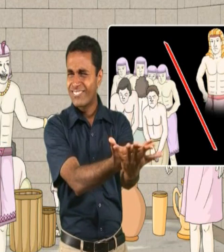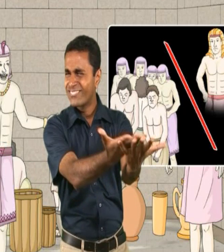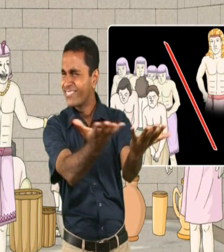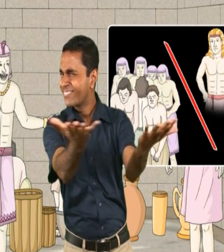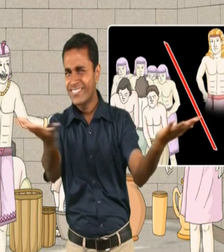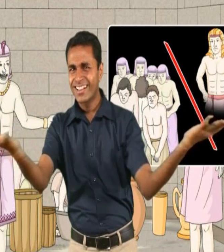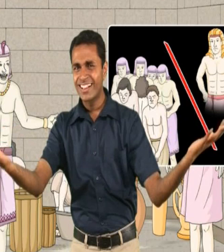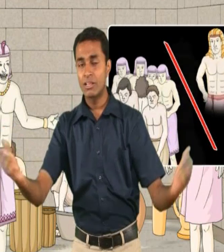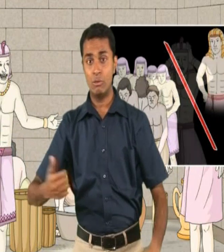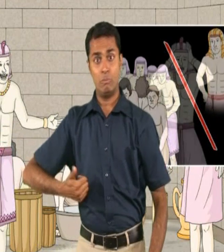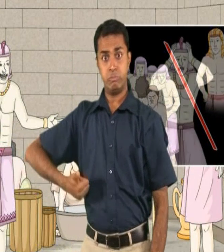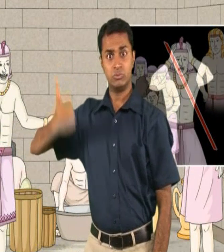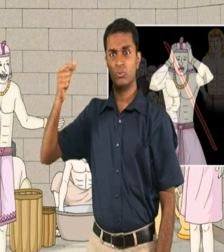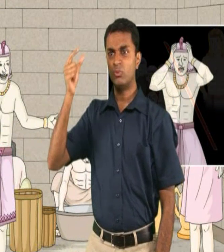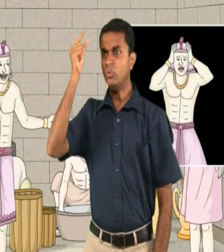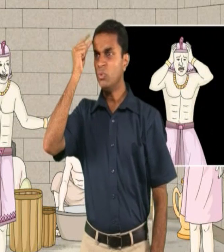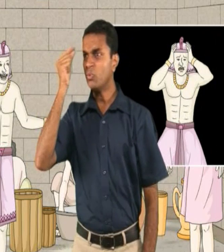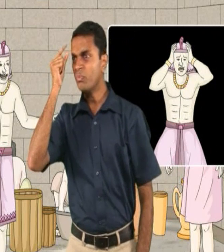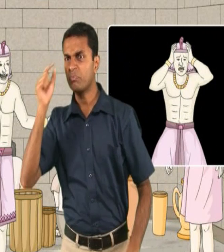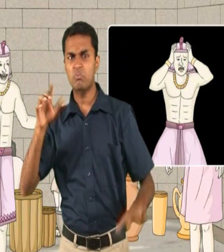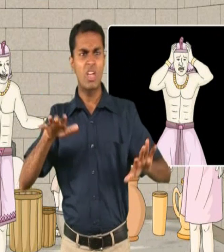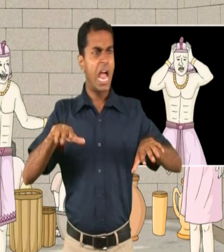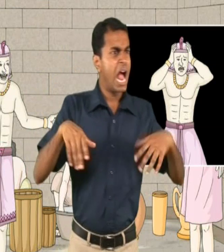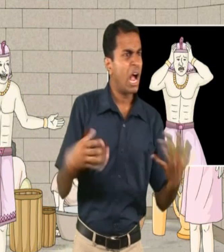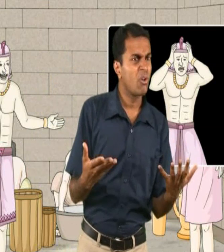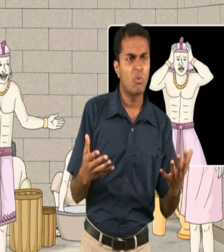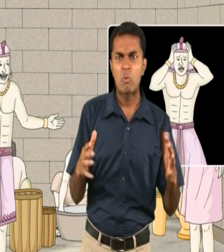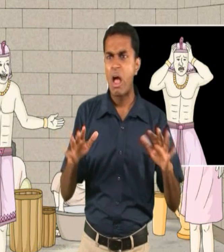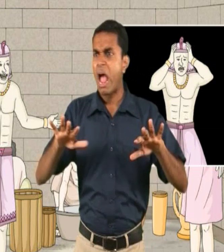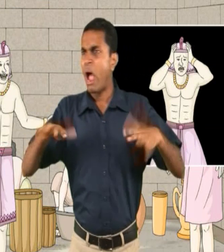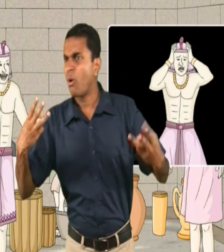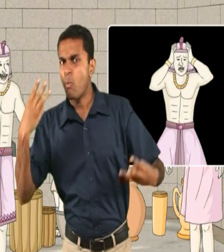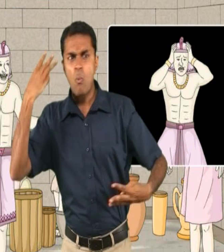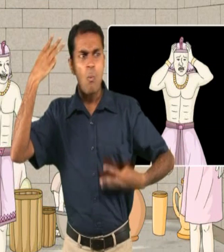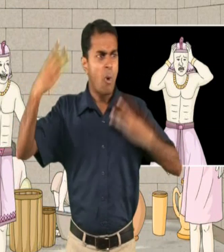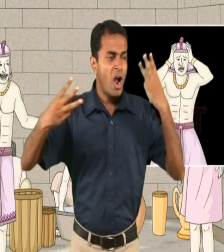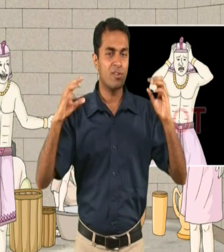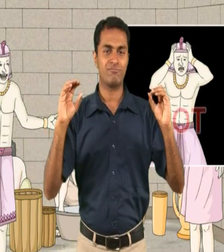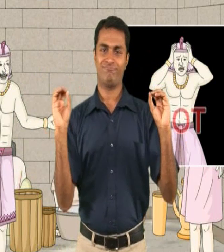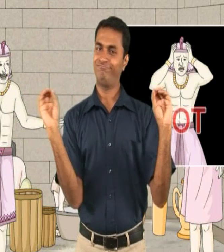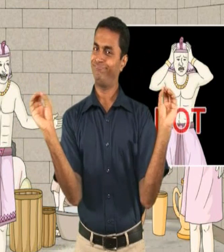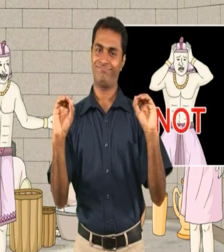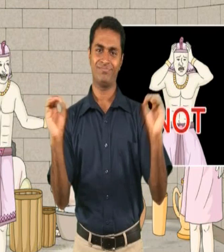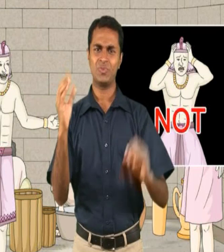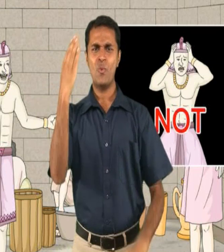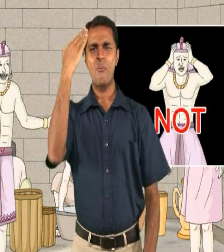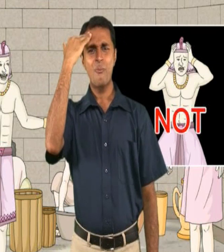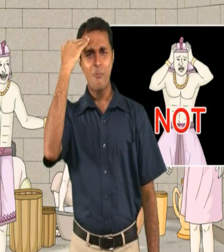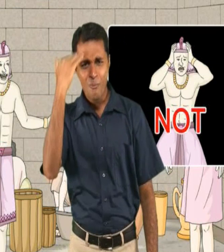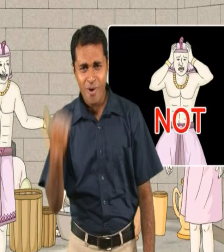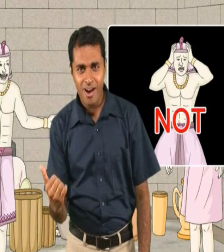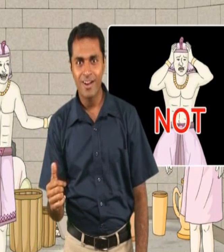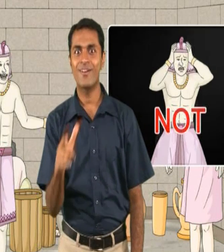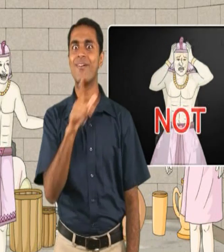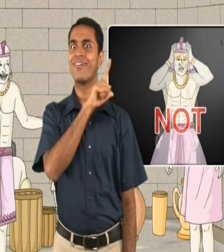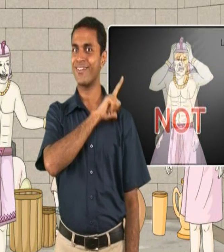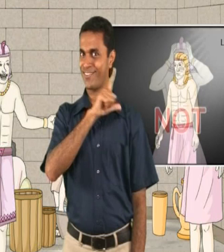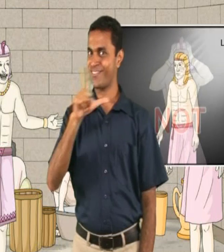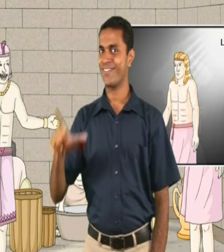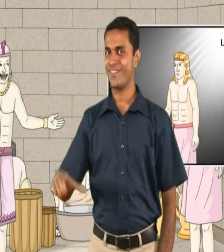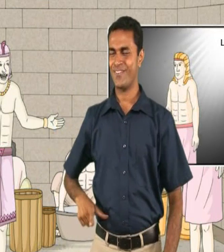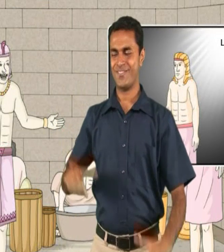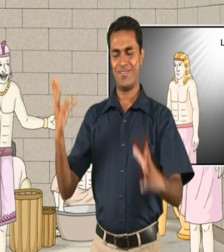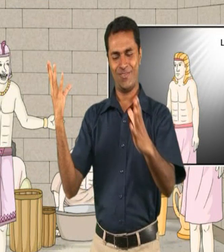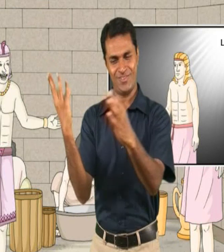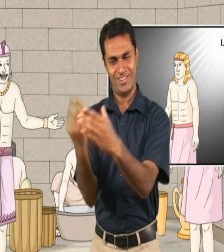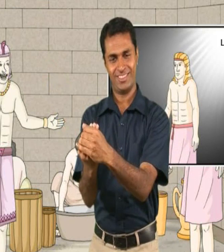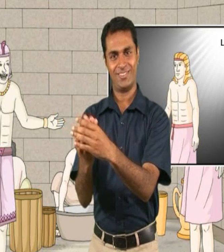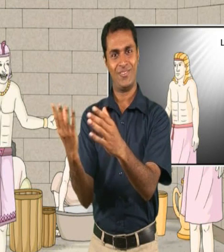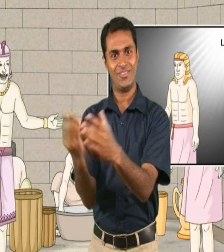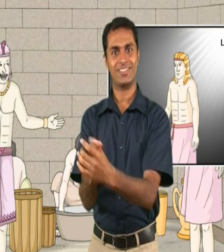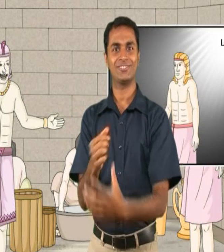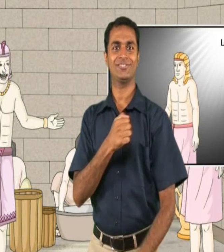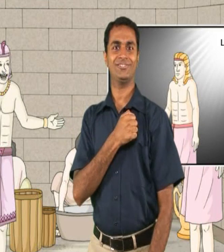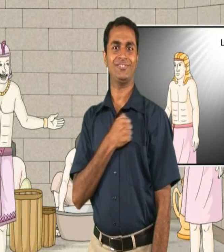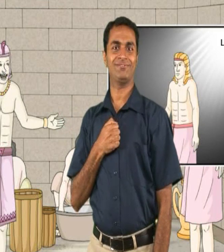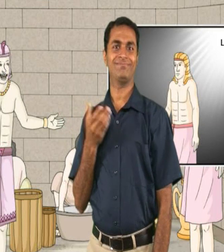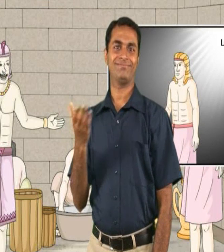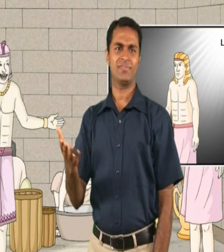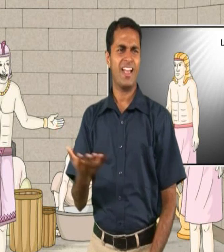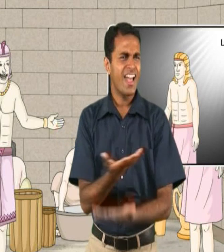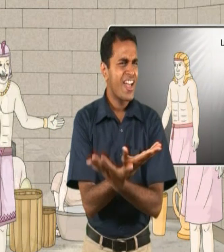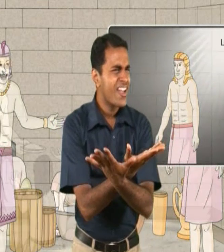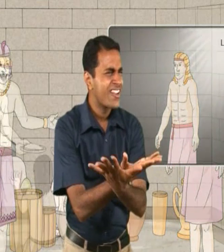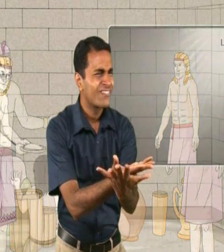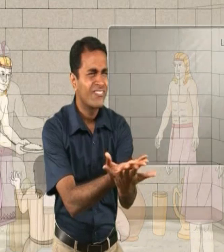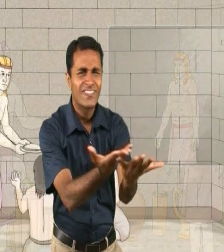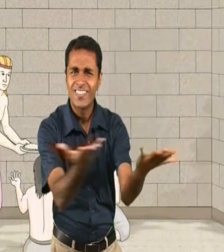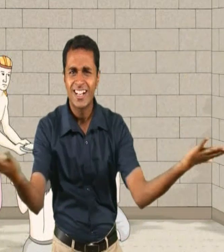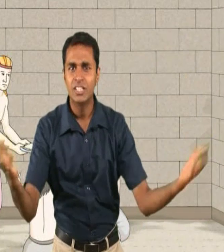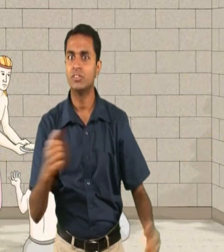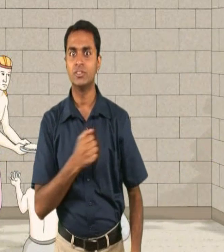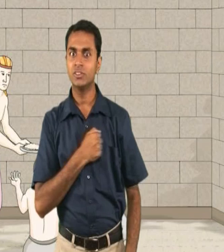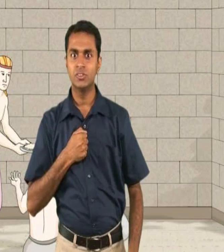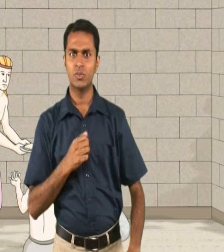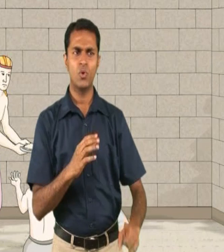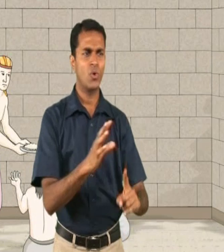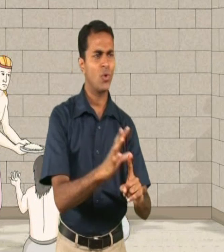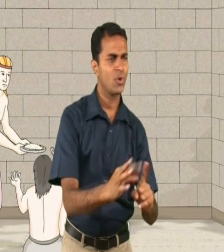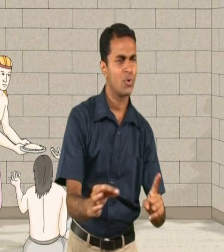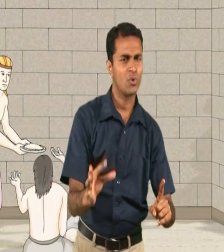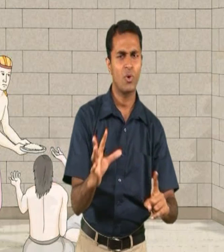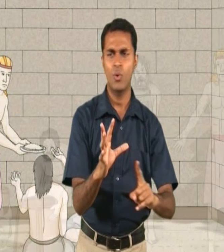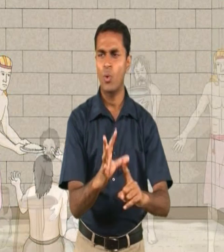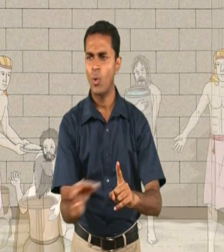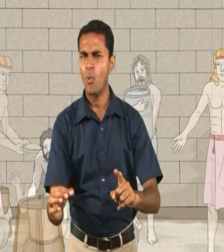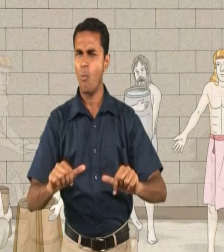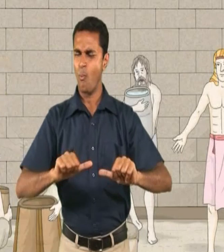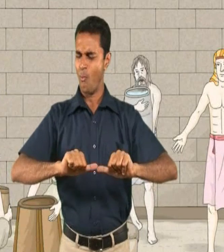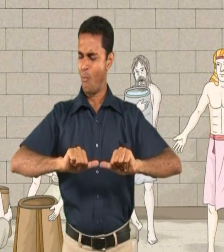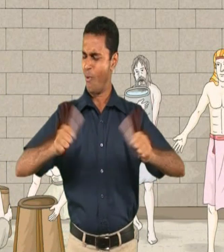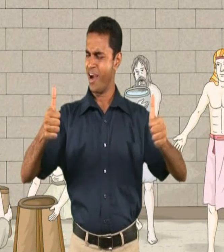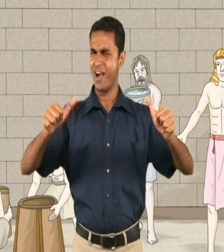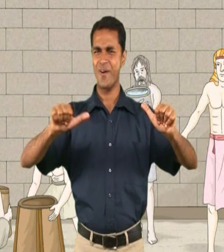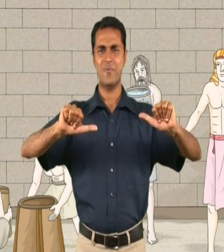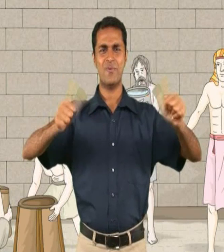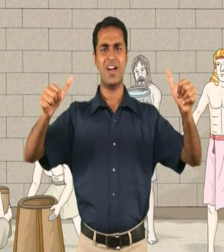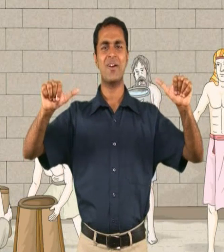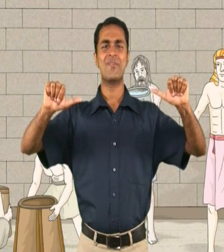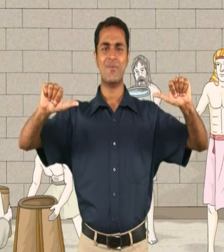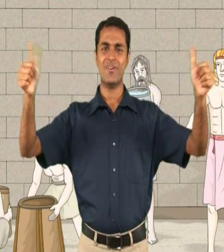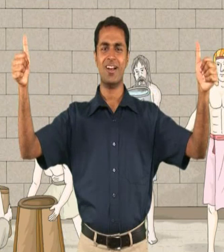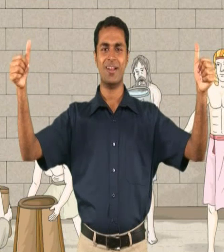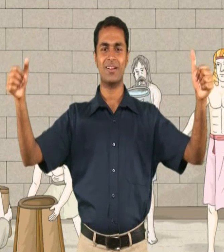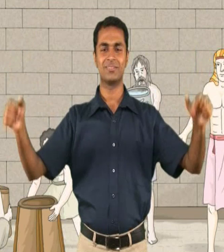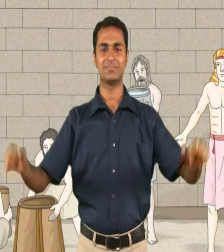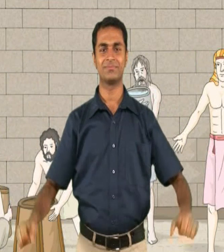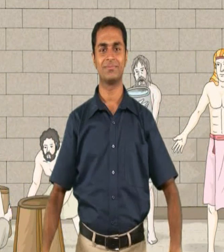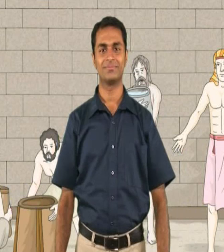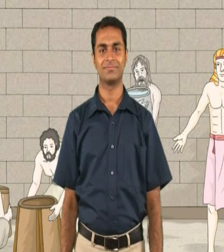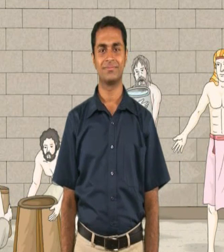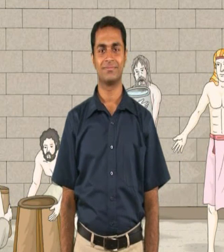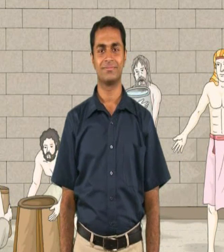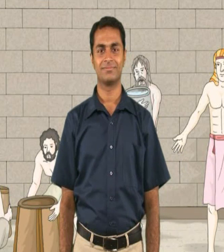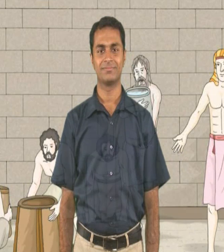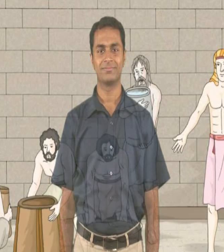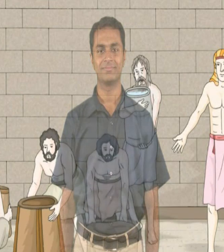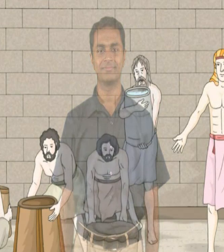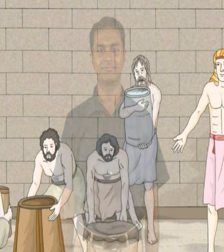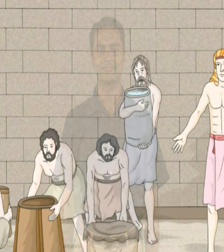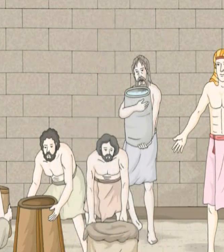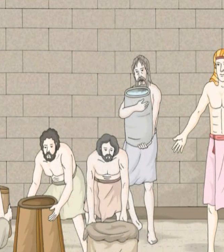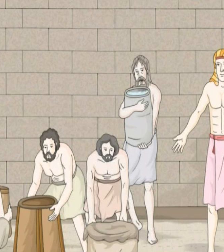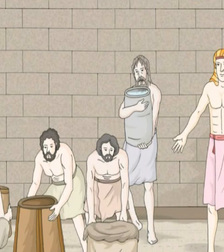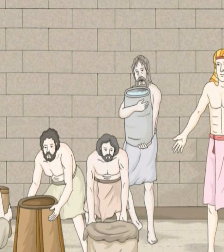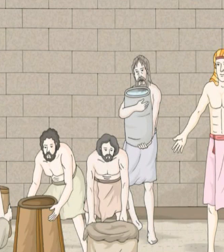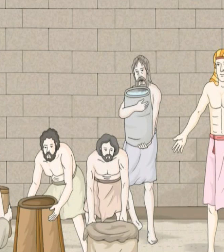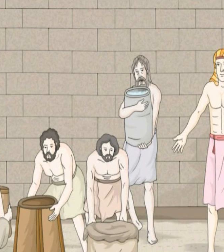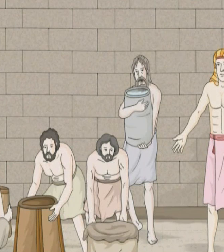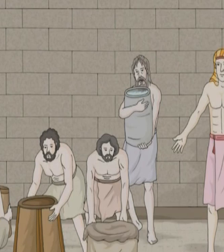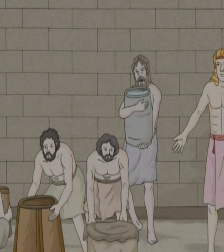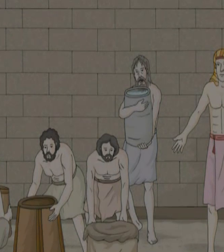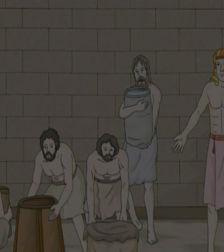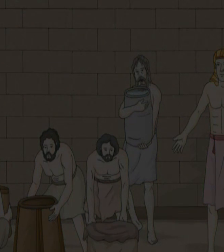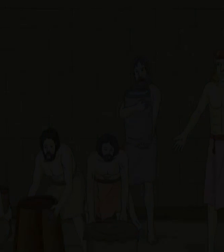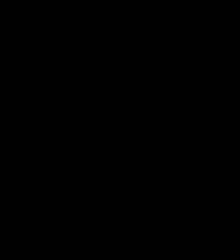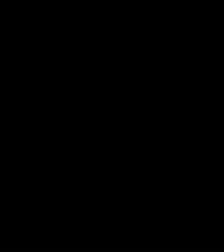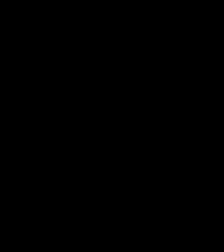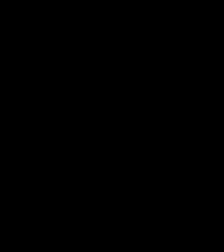The warden did not concern himself with anything under Joseph’s care, because the LORD was with Joseph and gave him success in whatever he did.